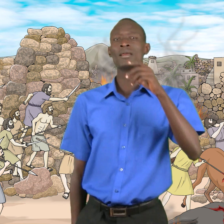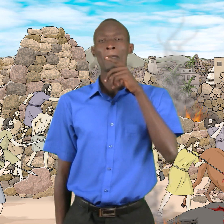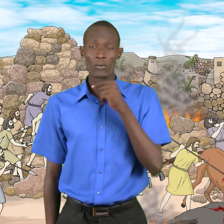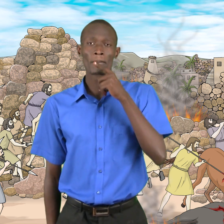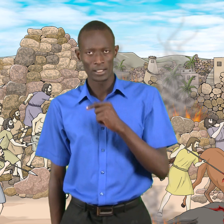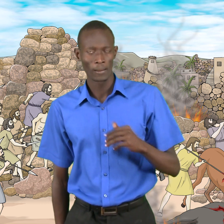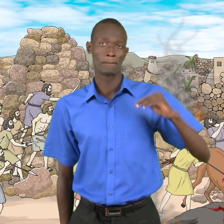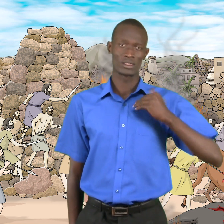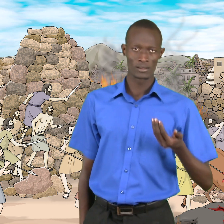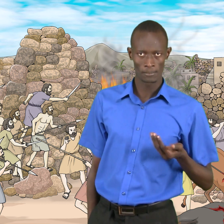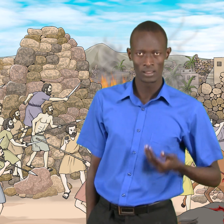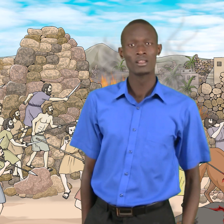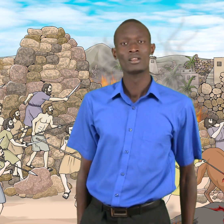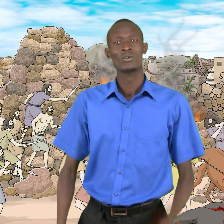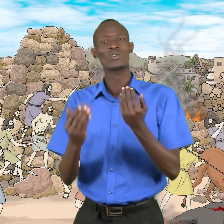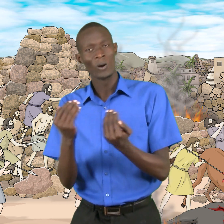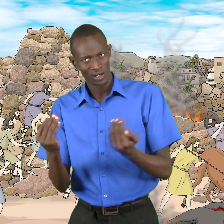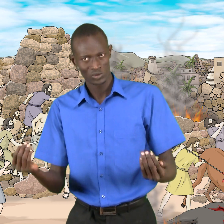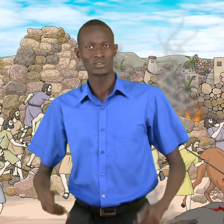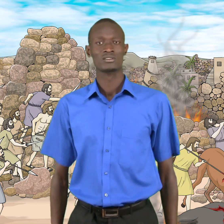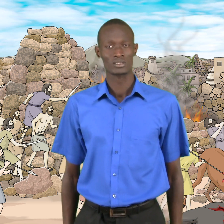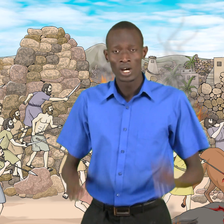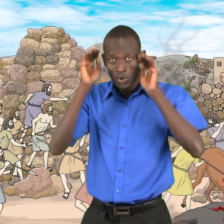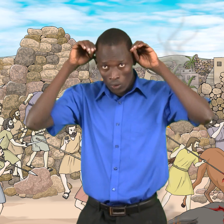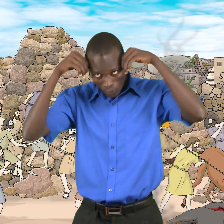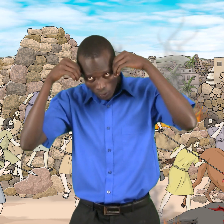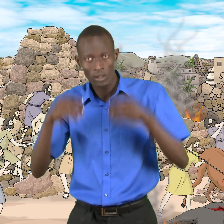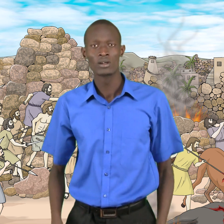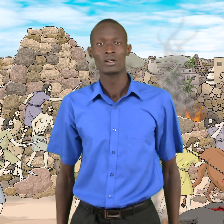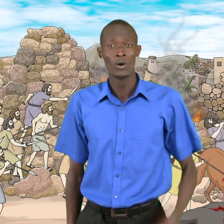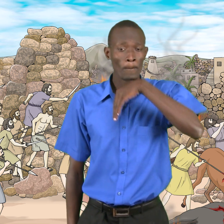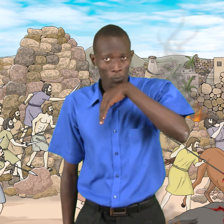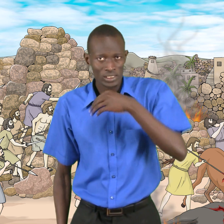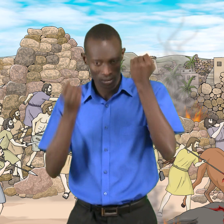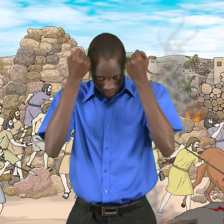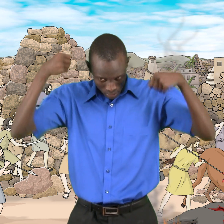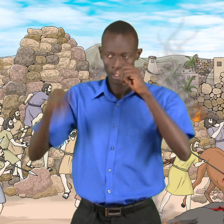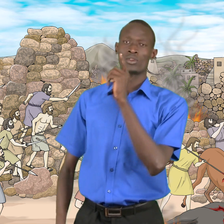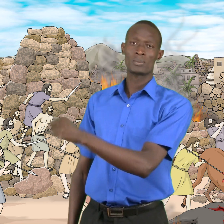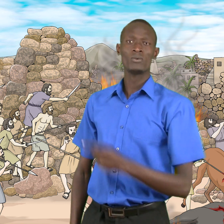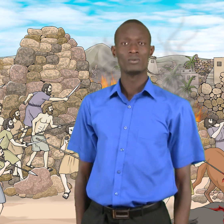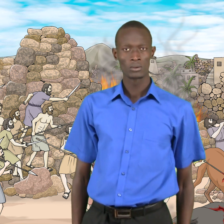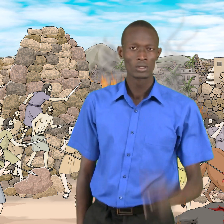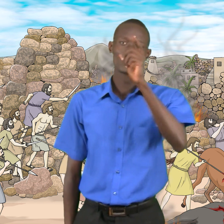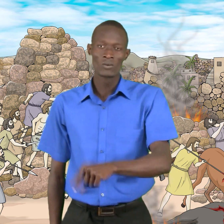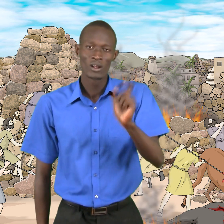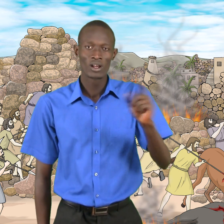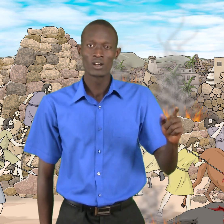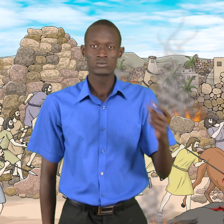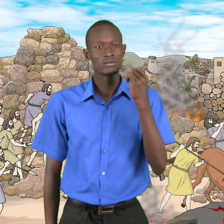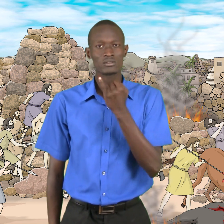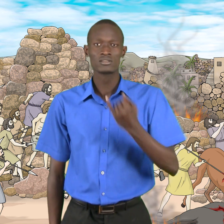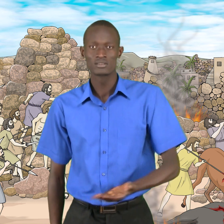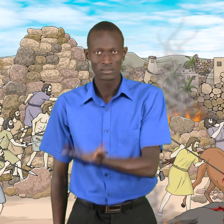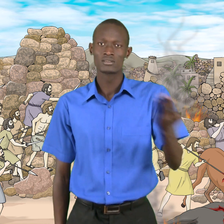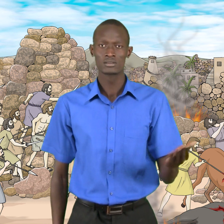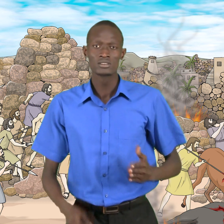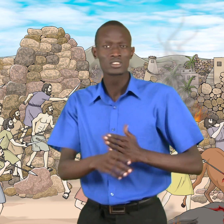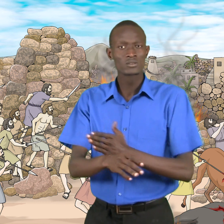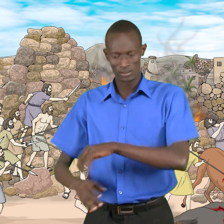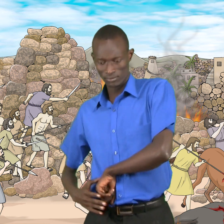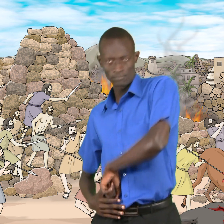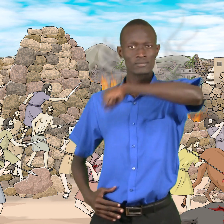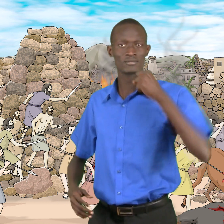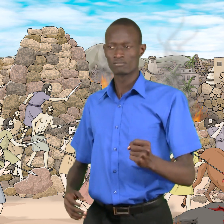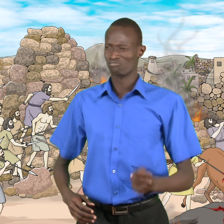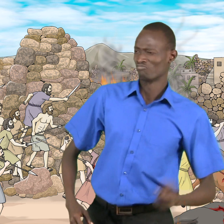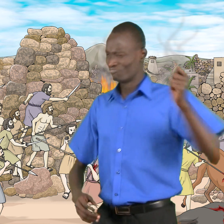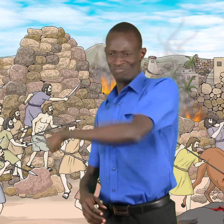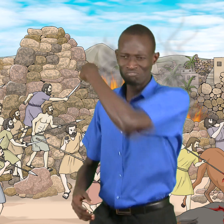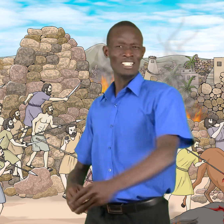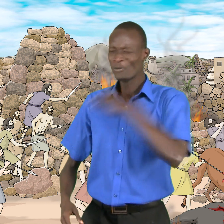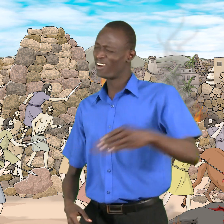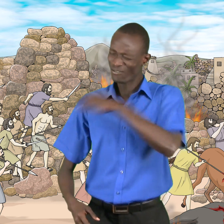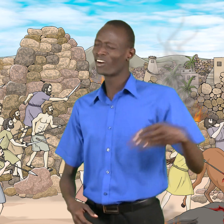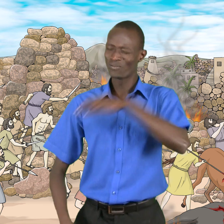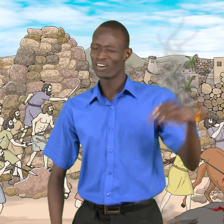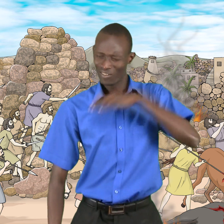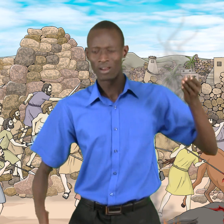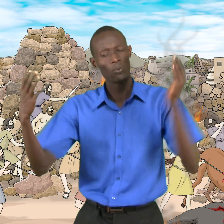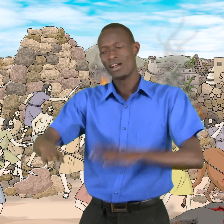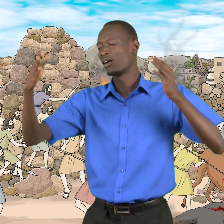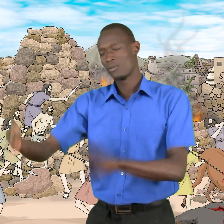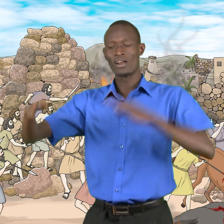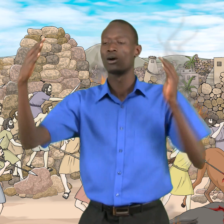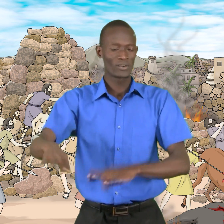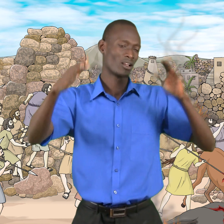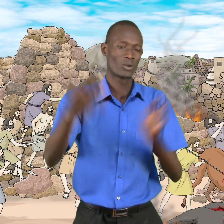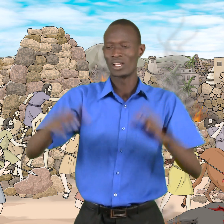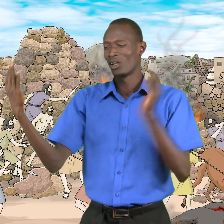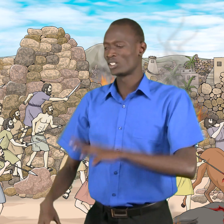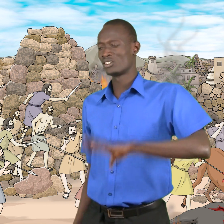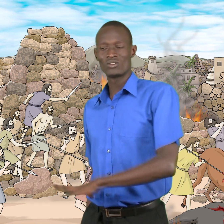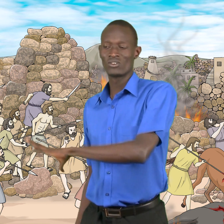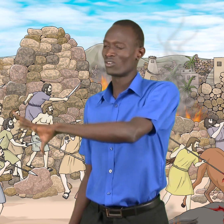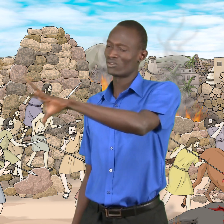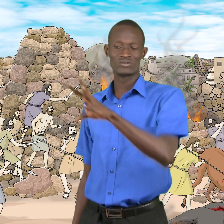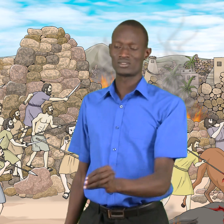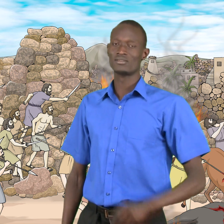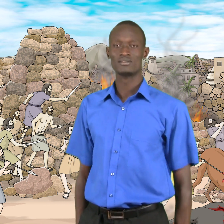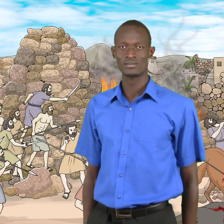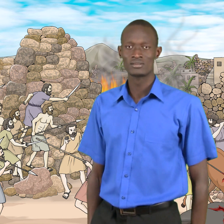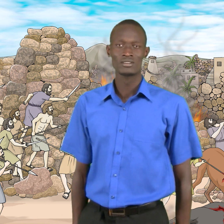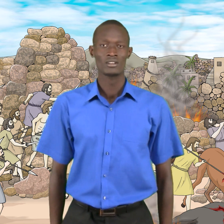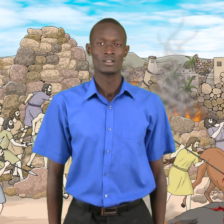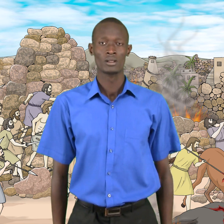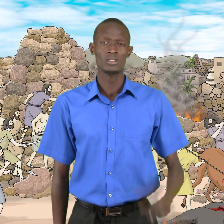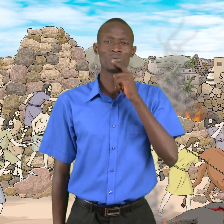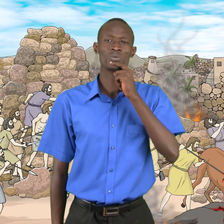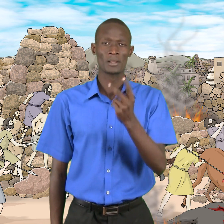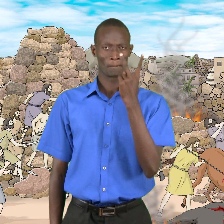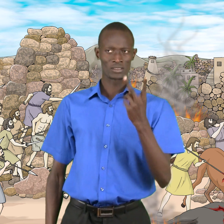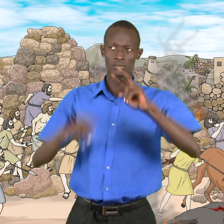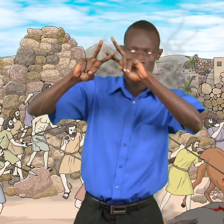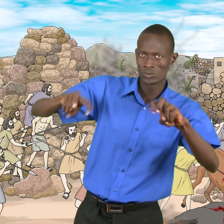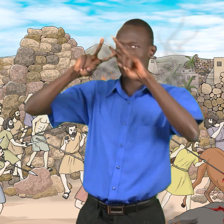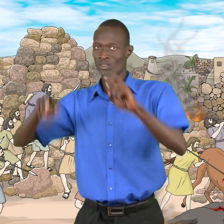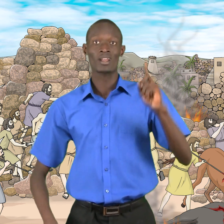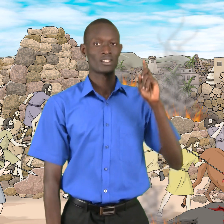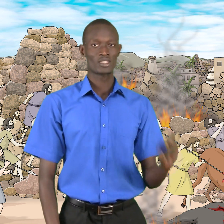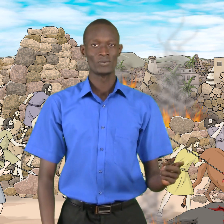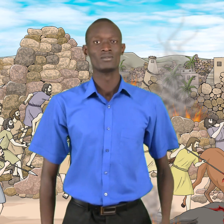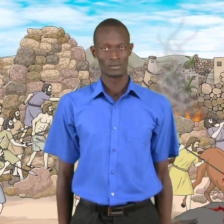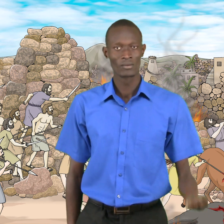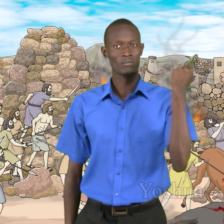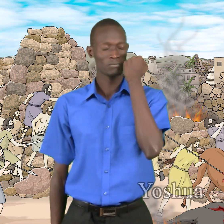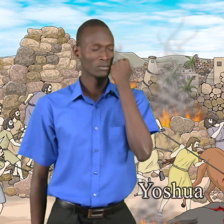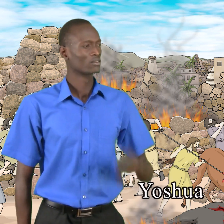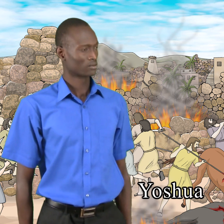At the edge of the sword they devoted to destruction everything in the city—man and woman, young and old, oxen, sheep, and donkeys.